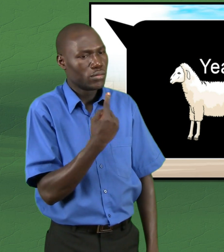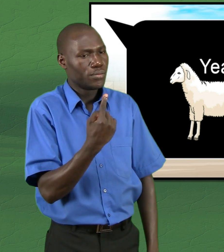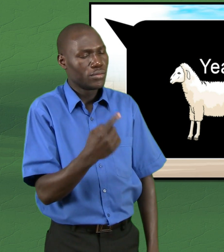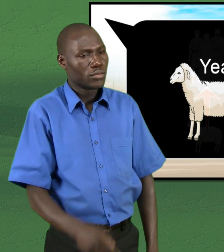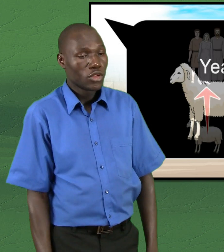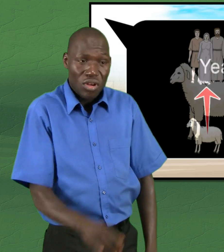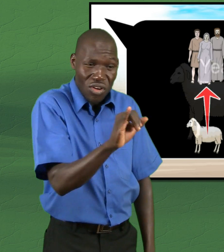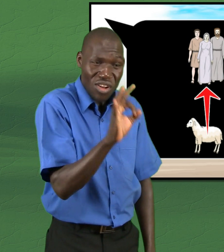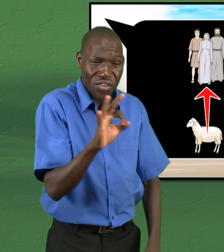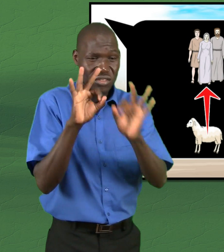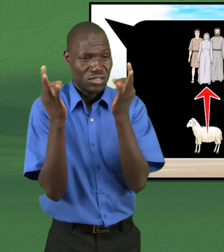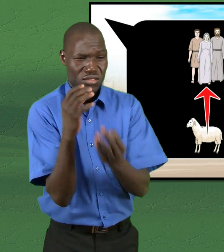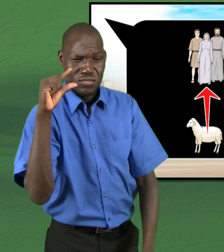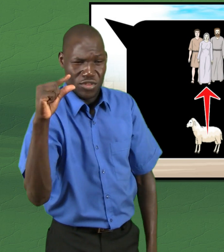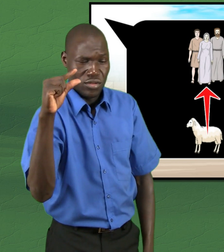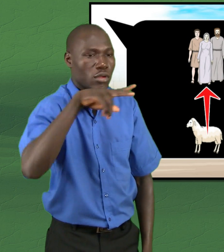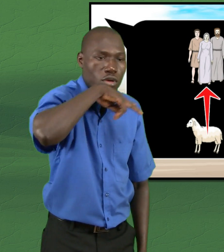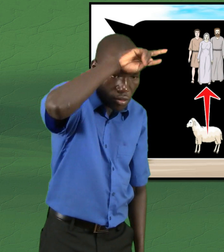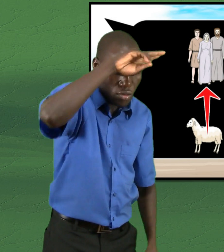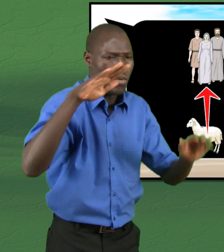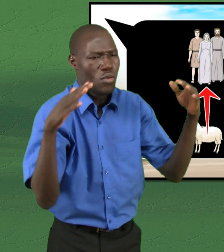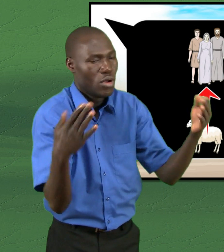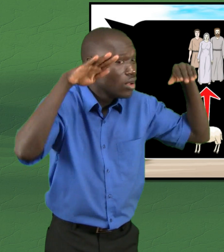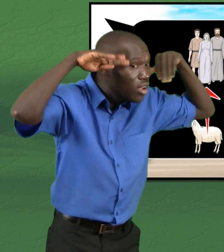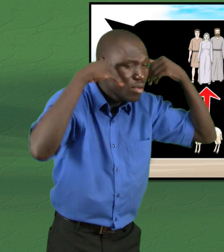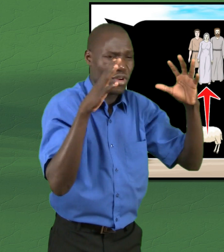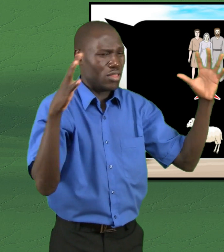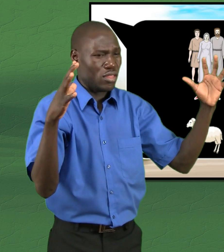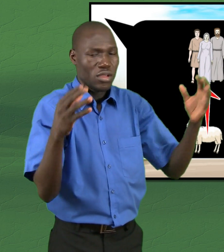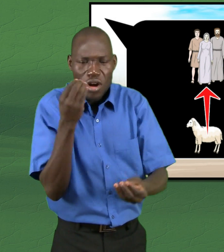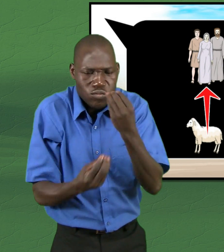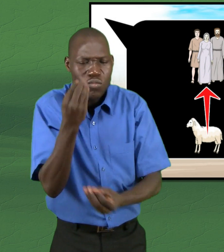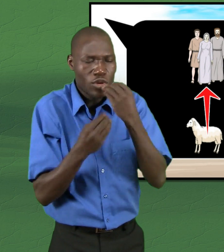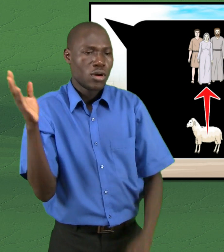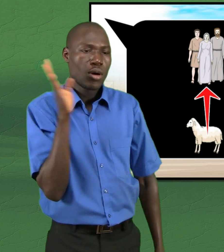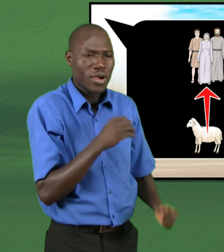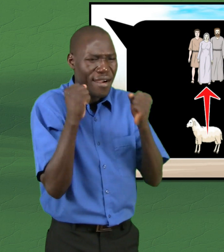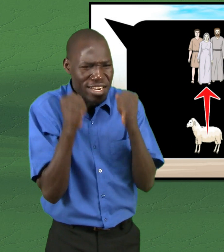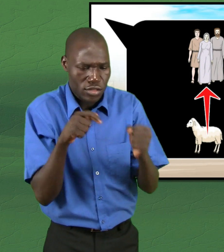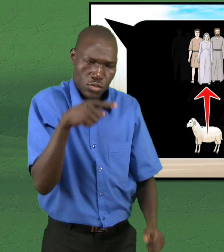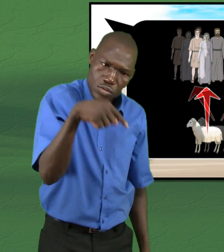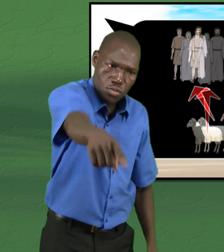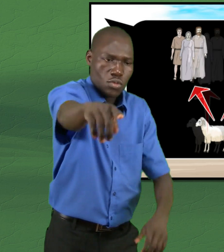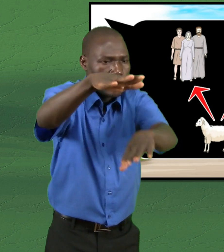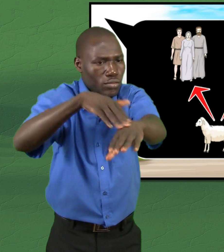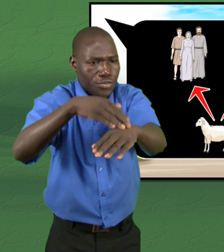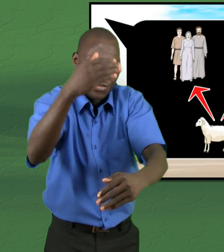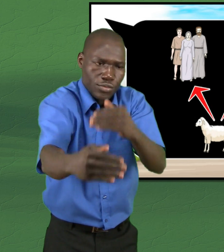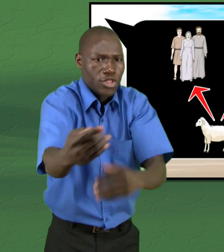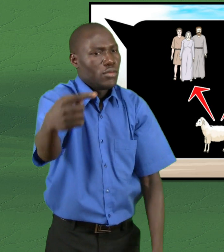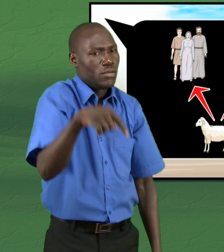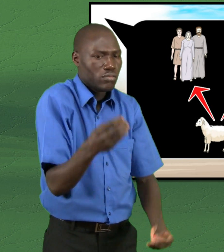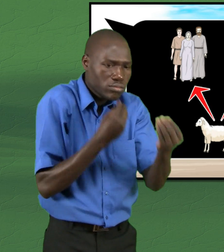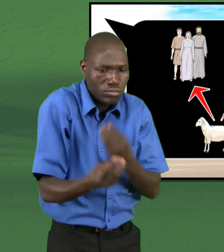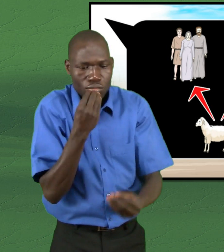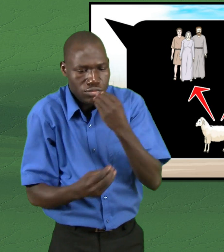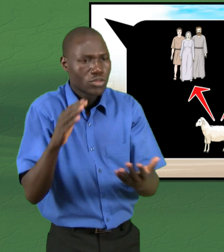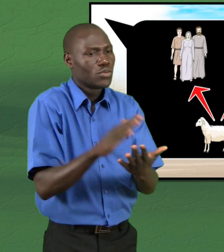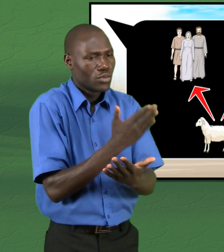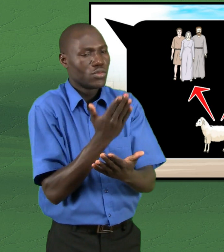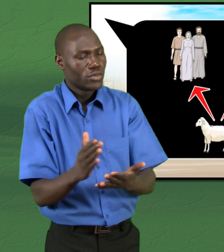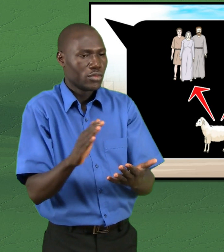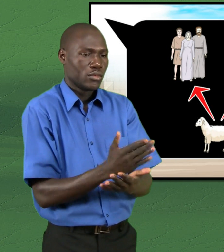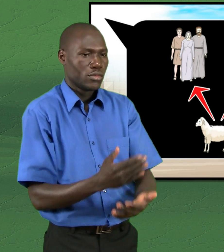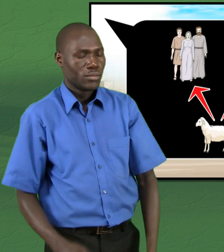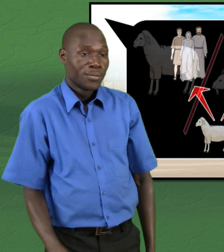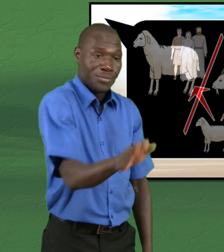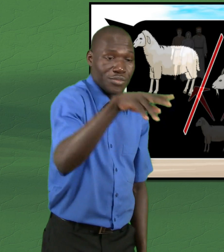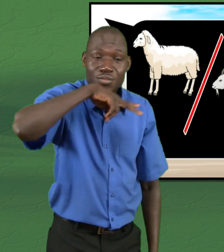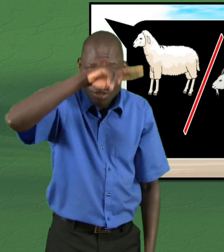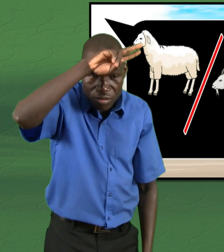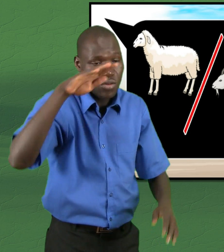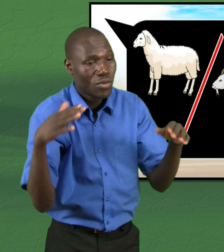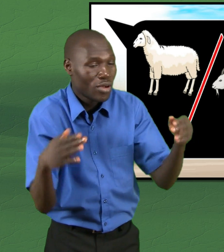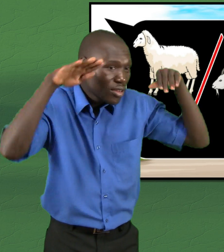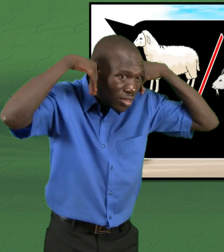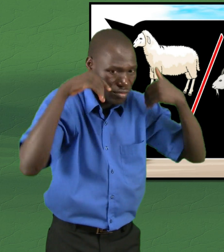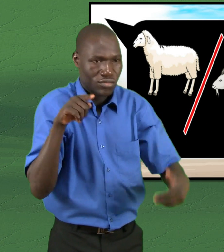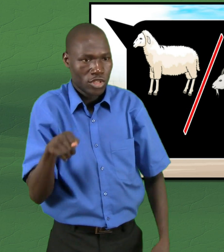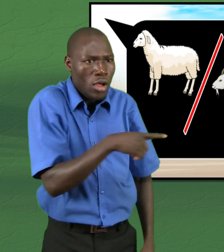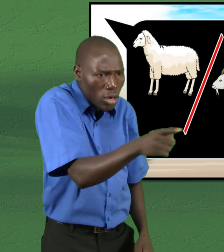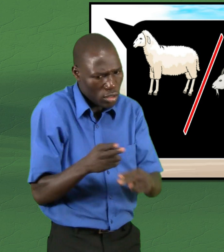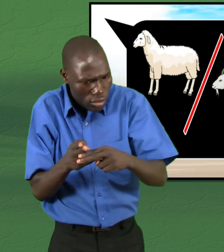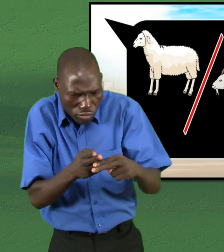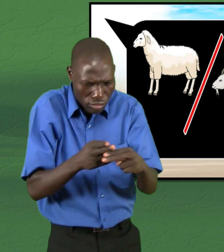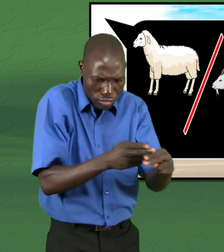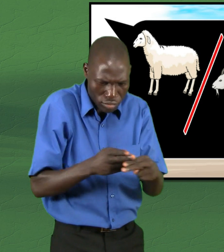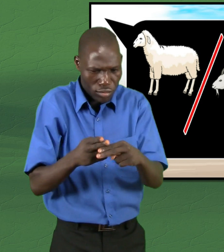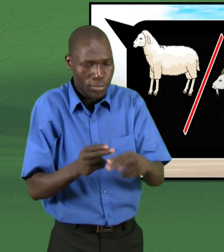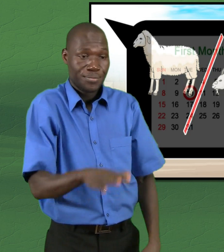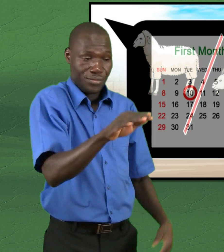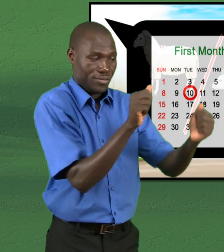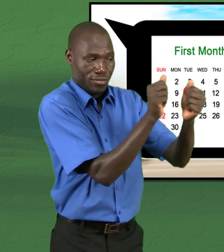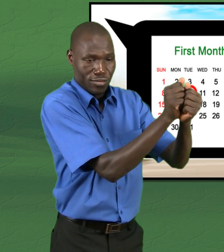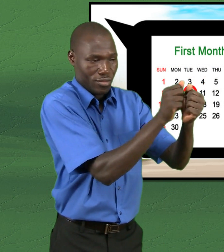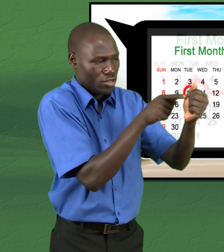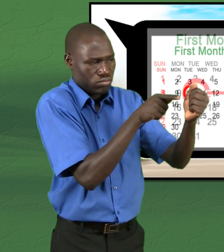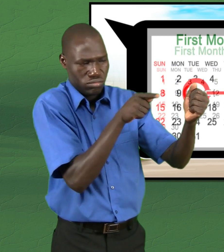If the household is too small for a whole lamb, they are to share with the nearest neighbor based on the number of people, and apportion the lamb accordingly. Your lamb must be an unblemished year-old male, and you may take it from the sheep or the goats.